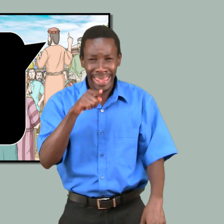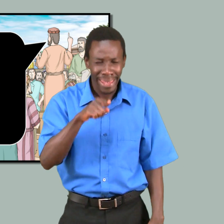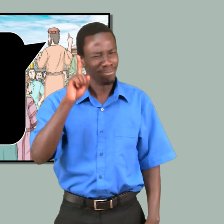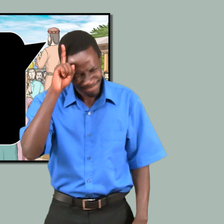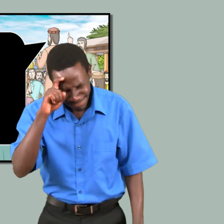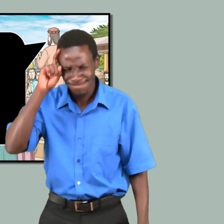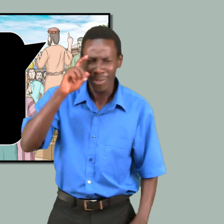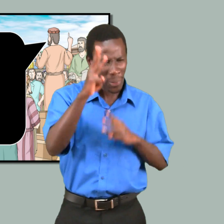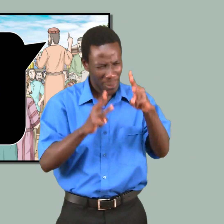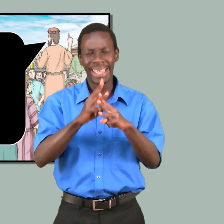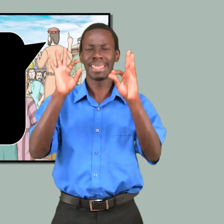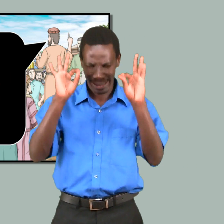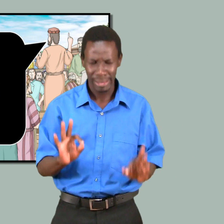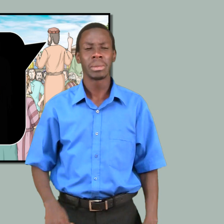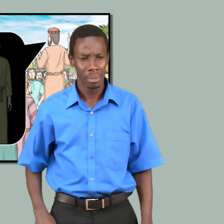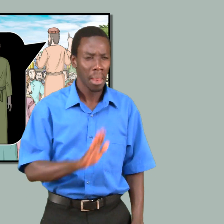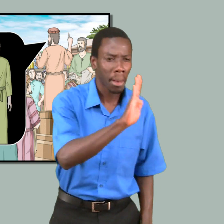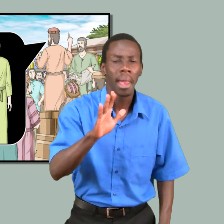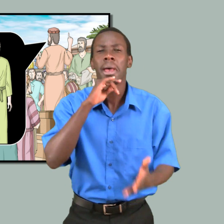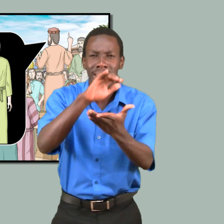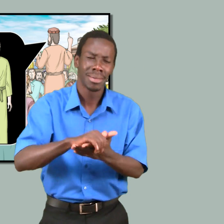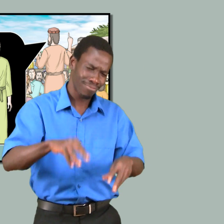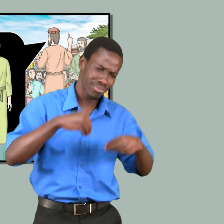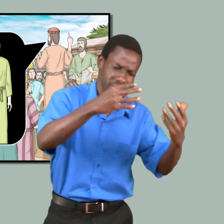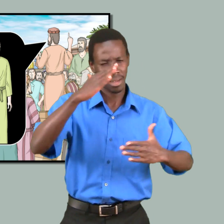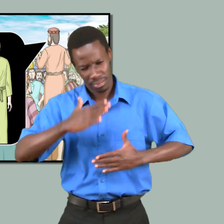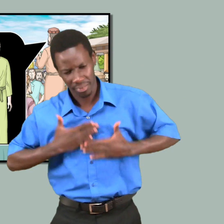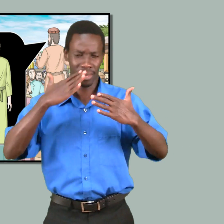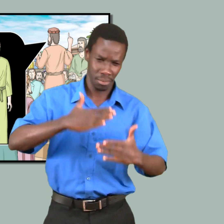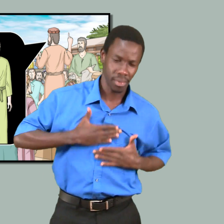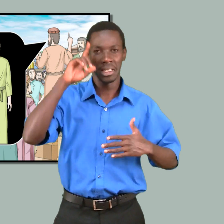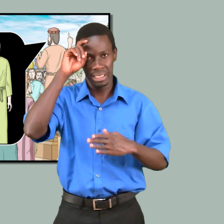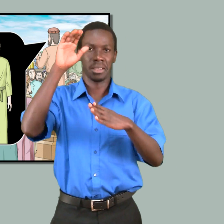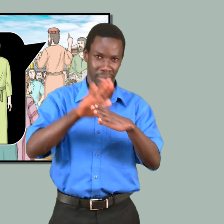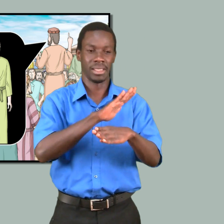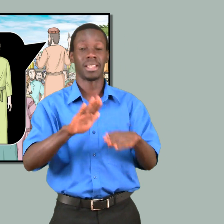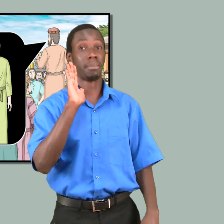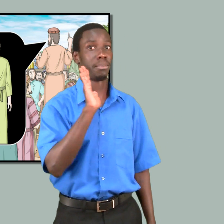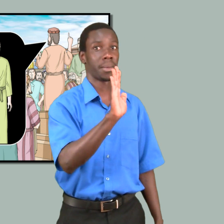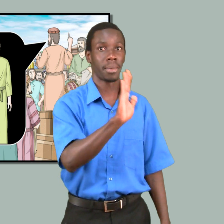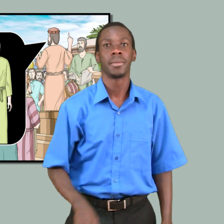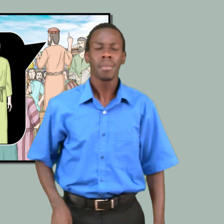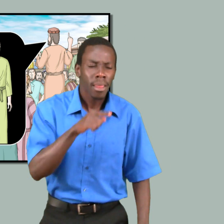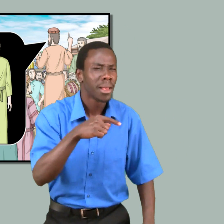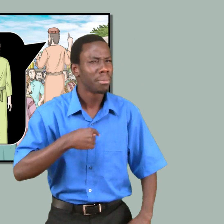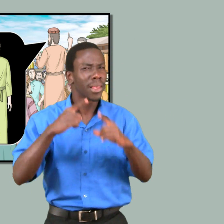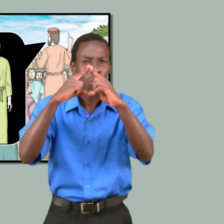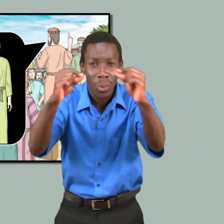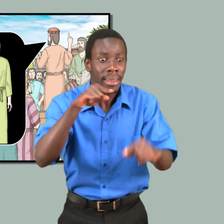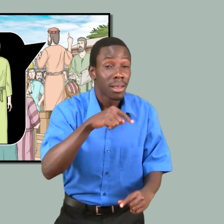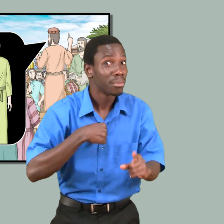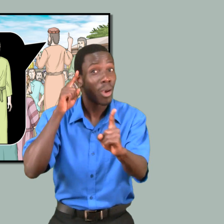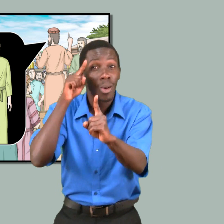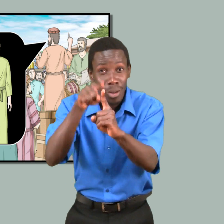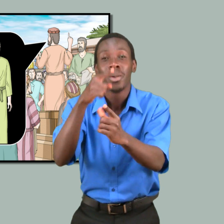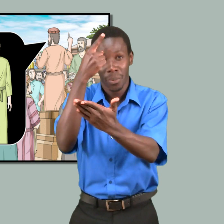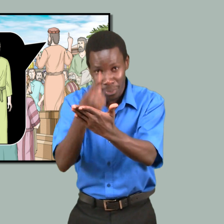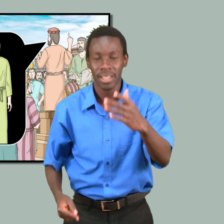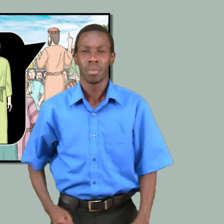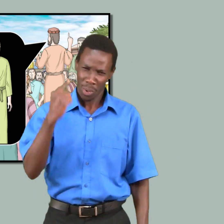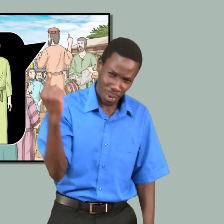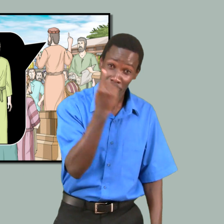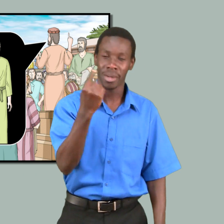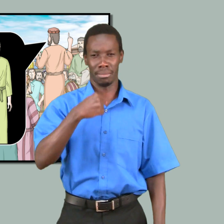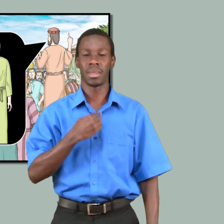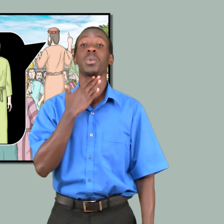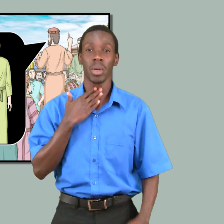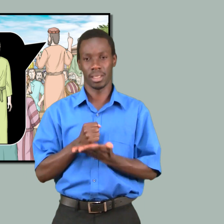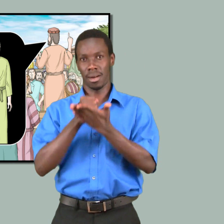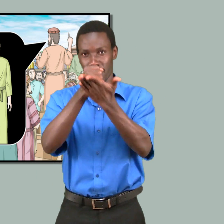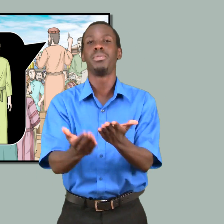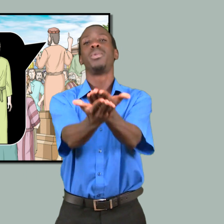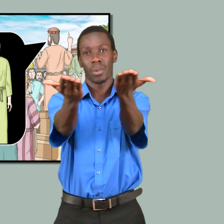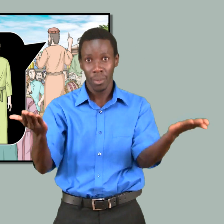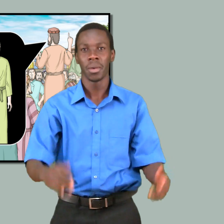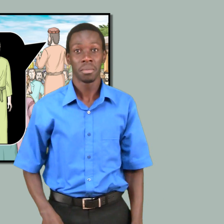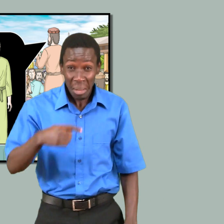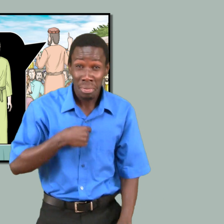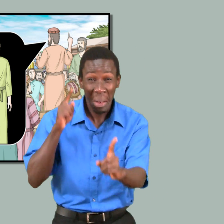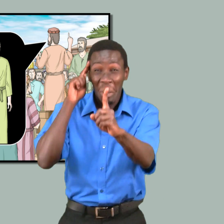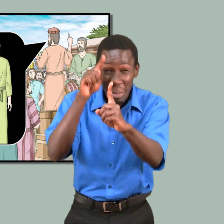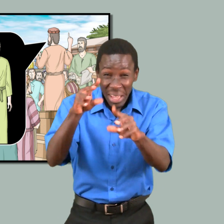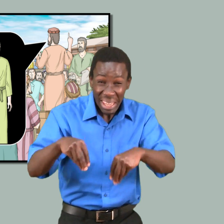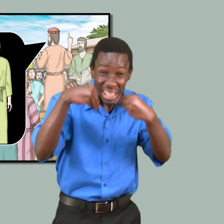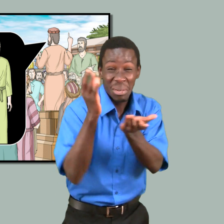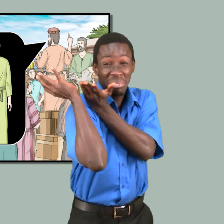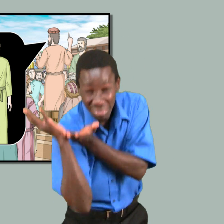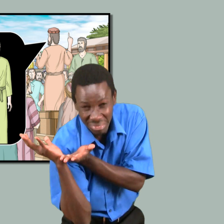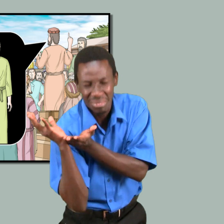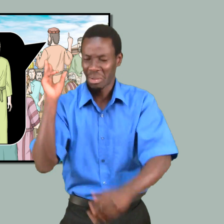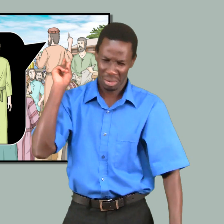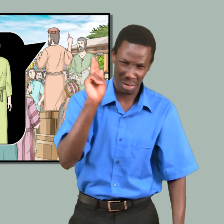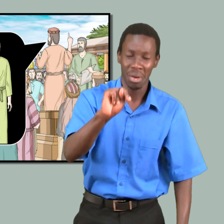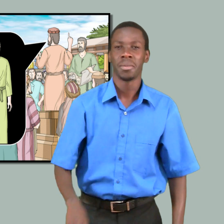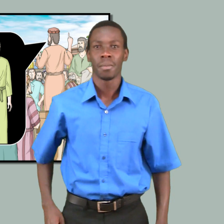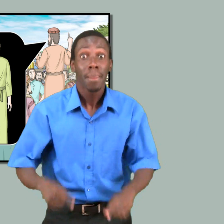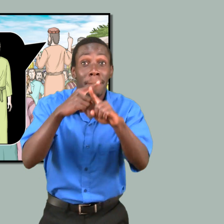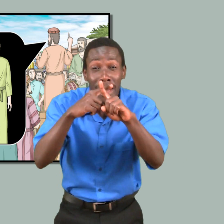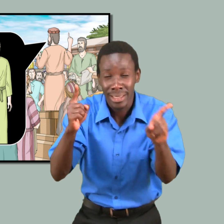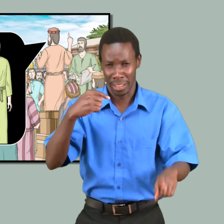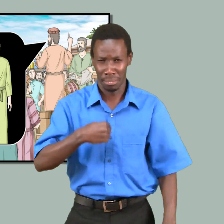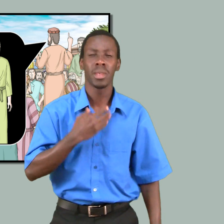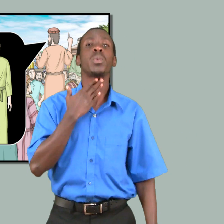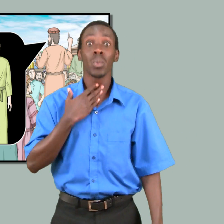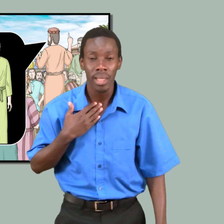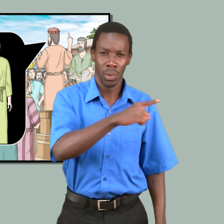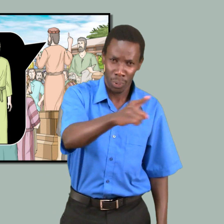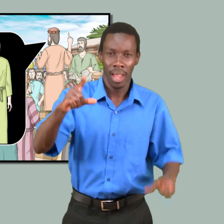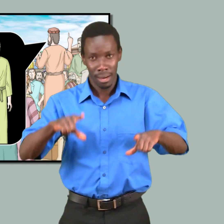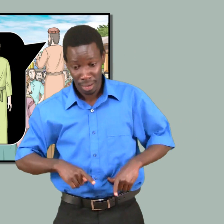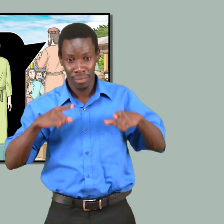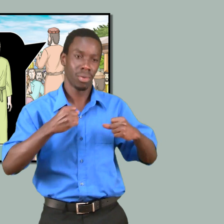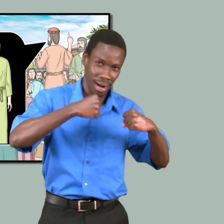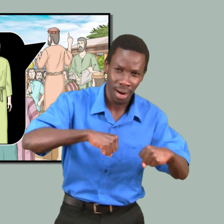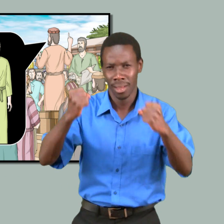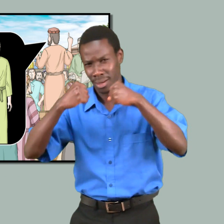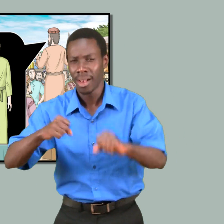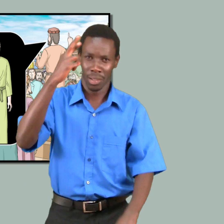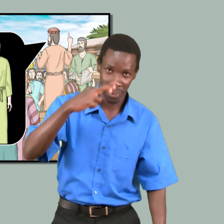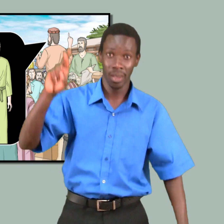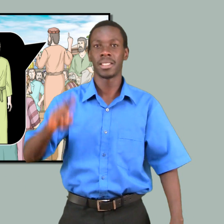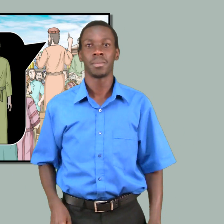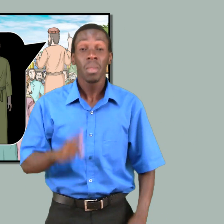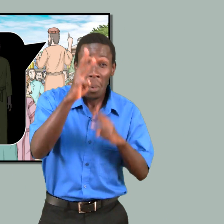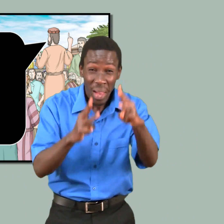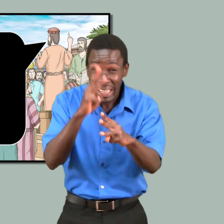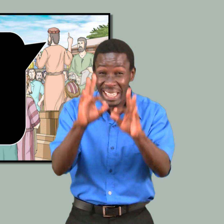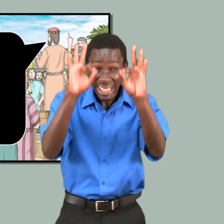But the married woman is concerned about the affairs of this world, how she can please her husband.